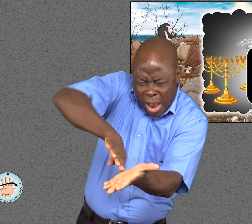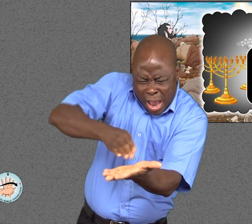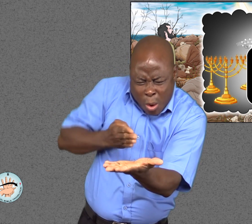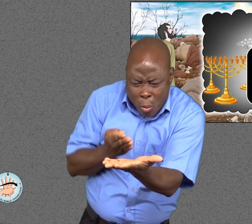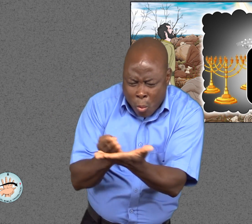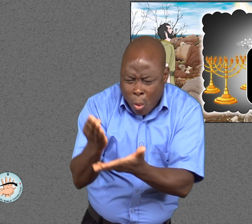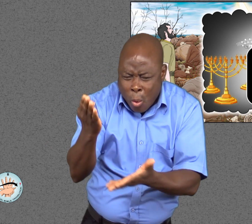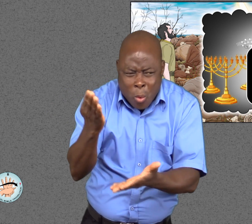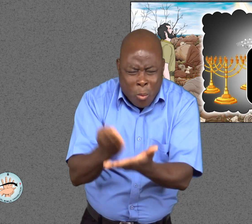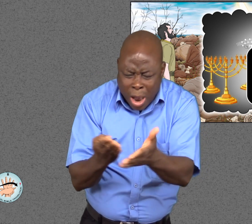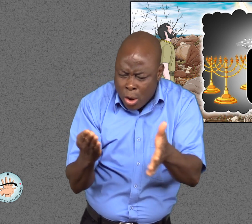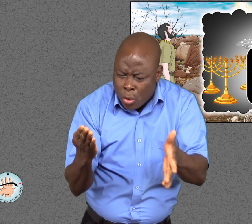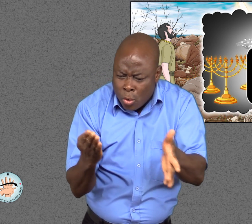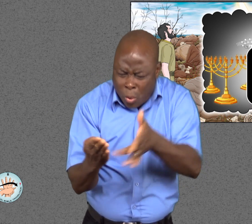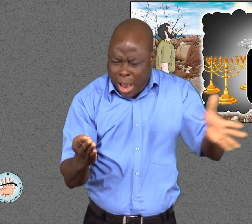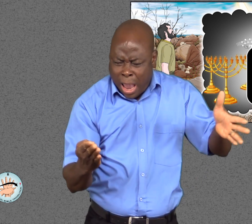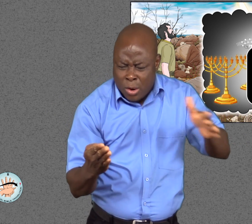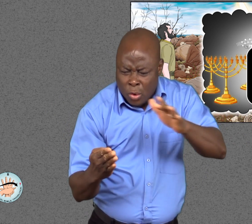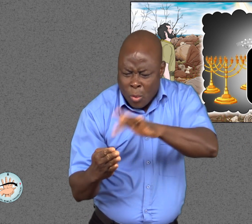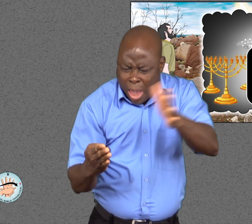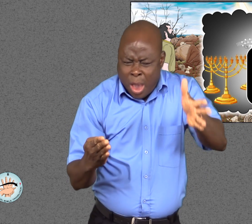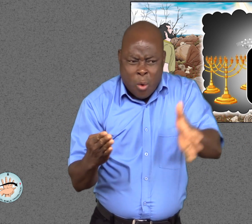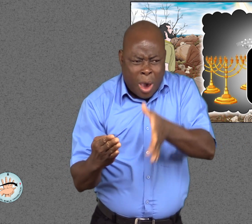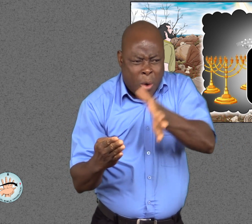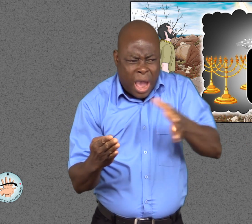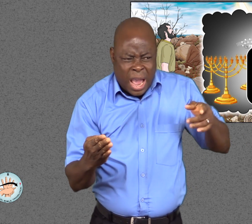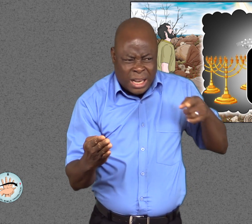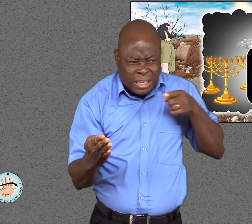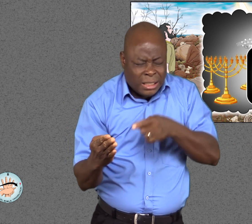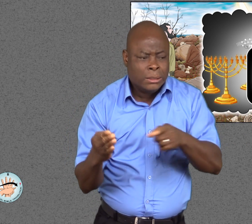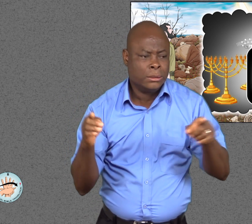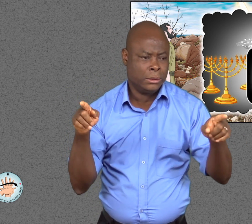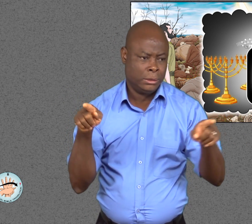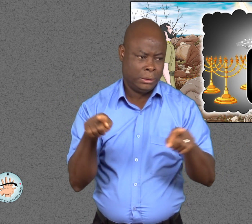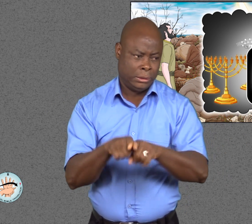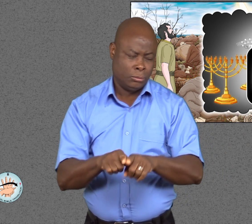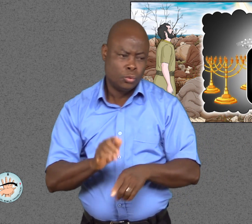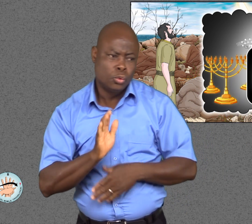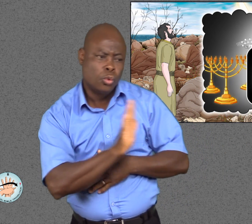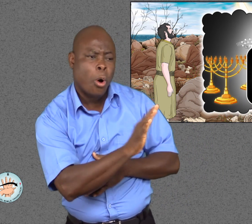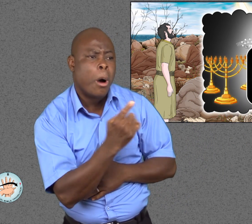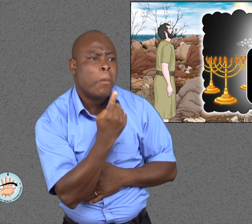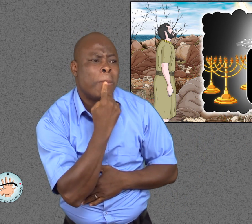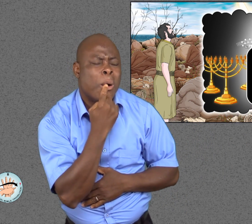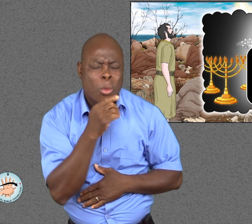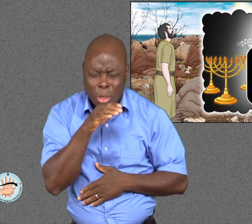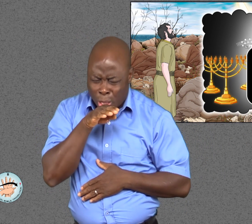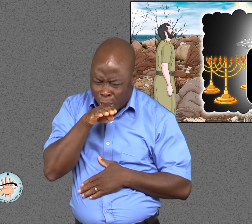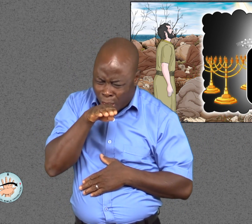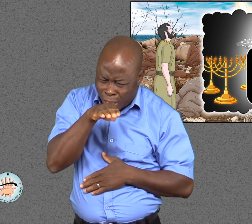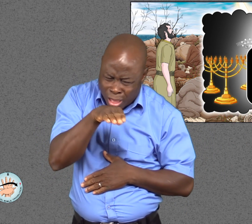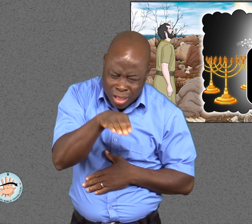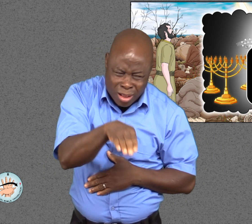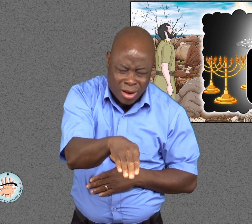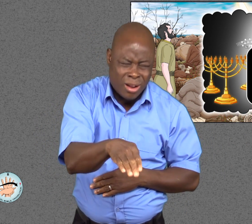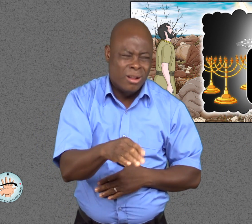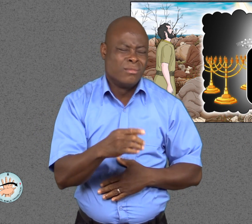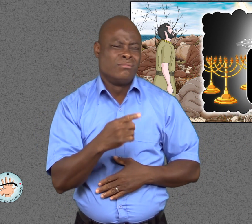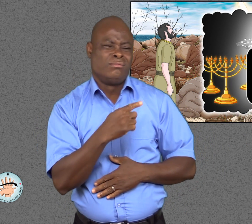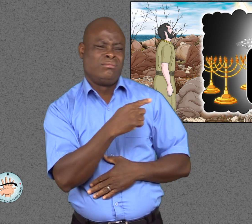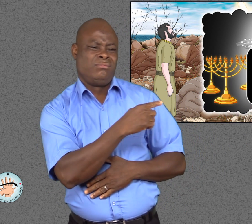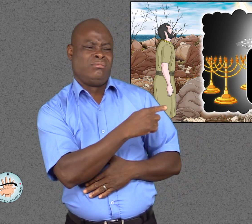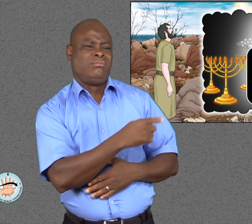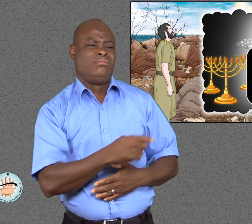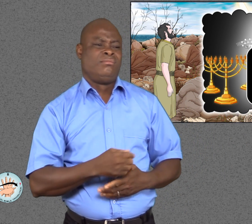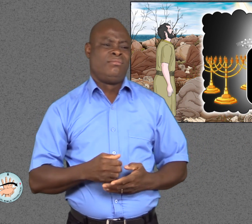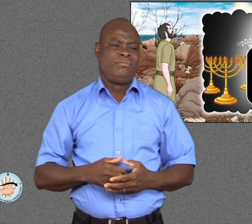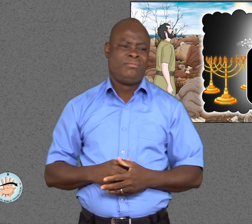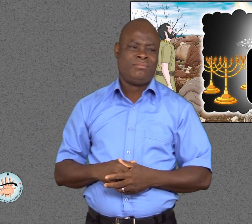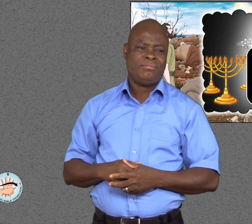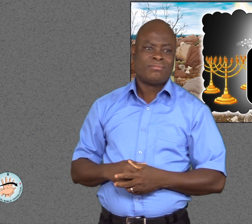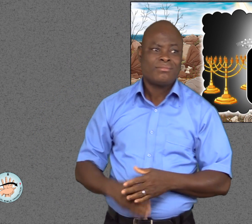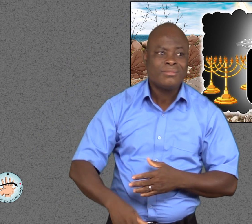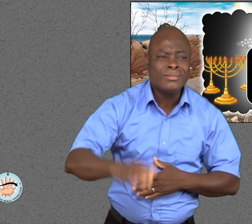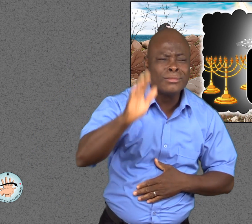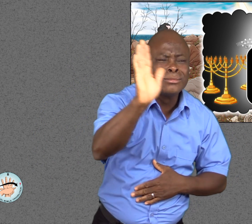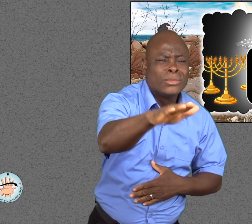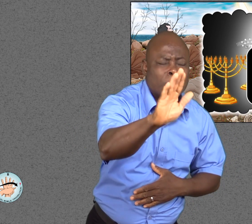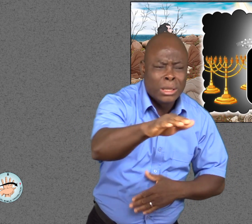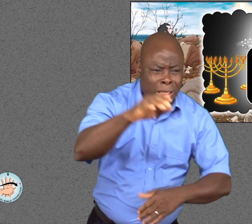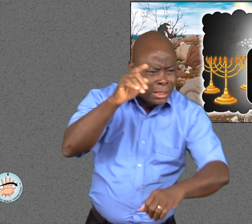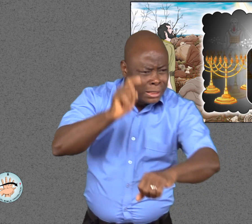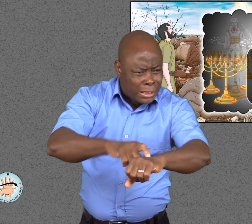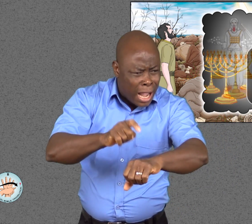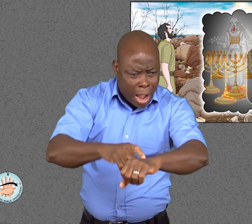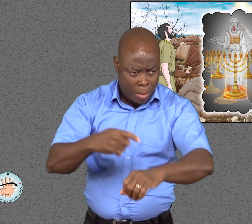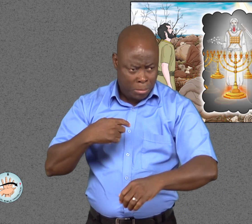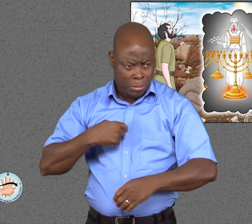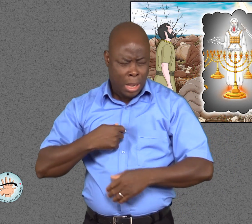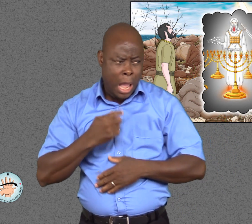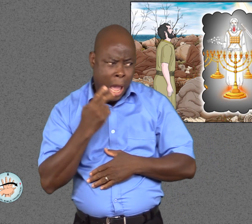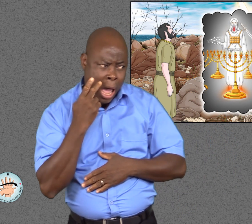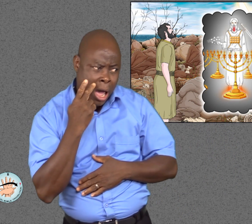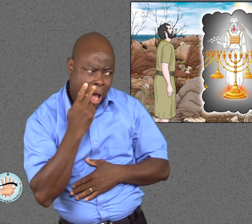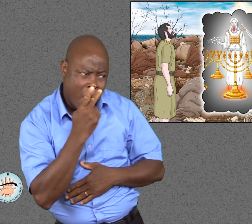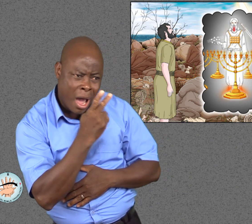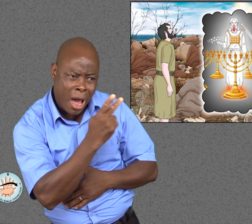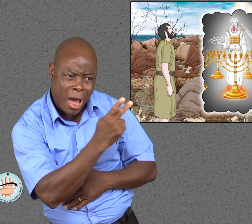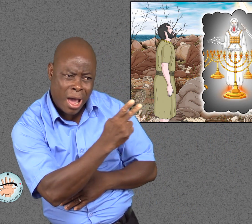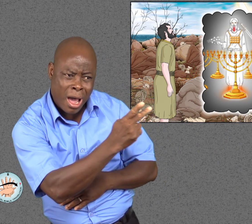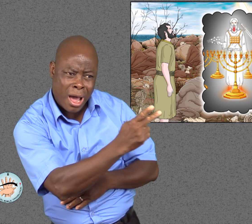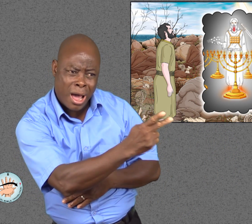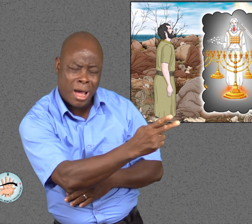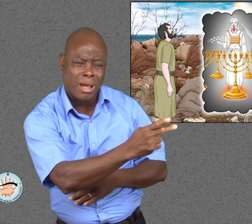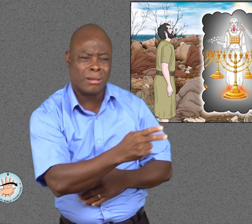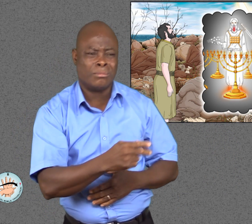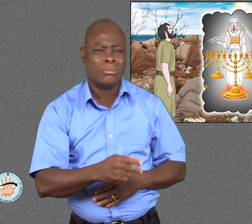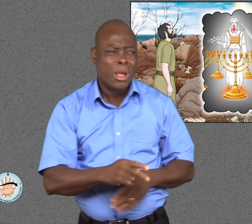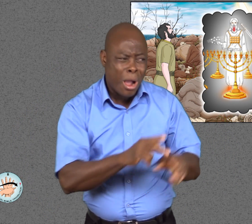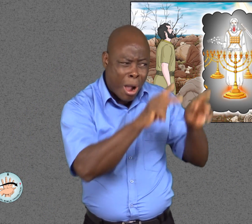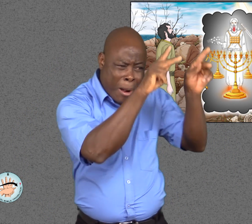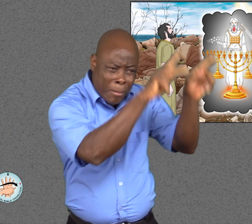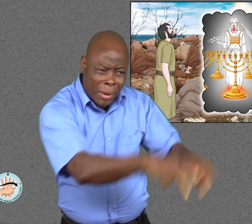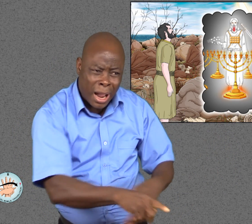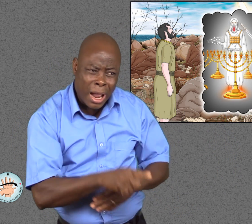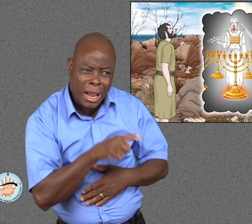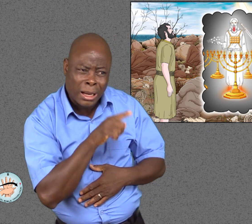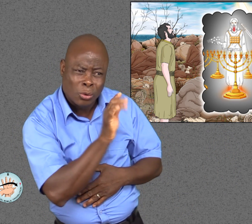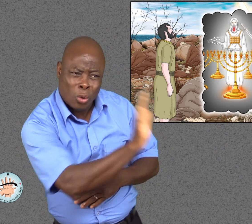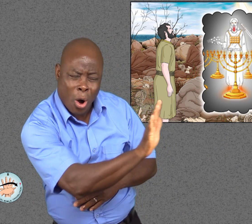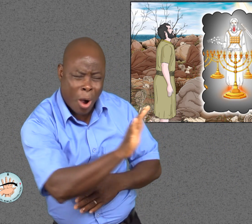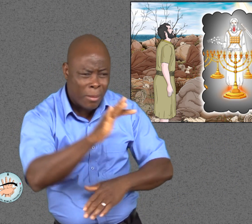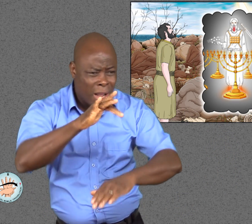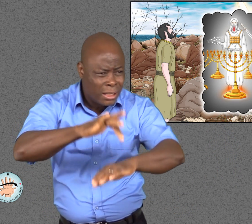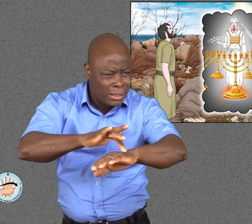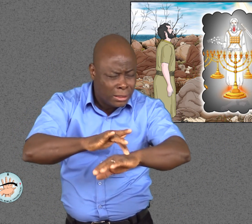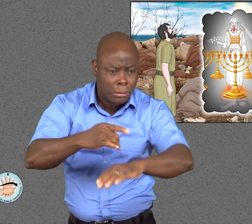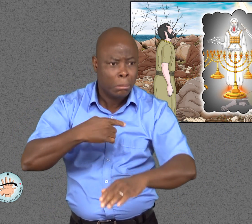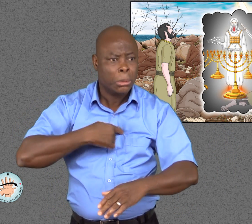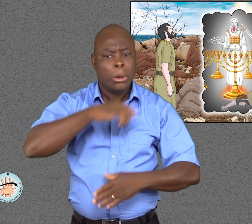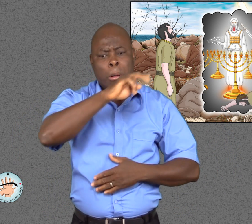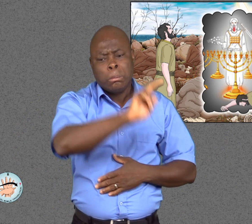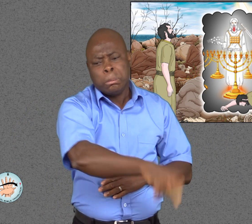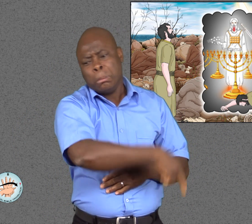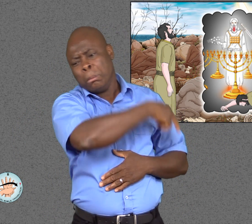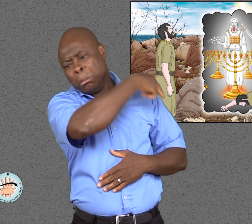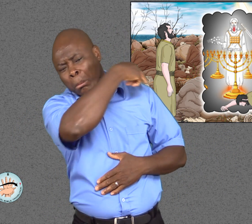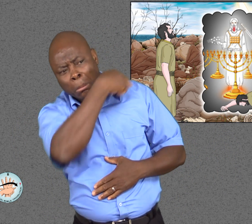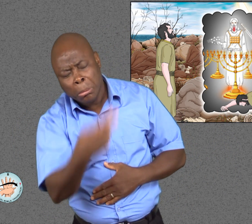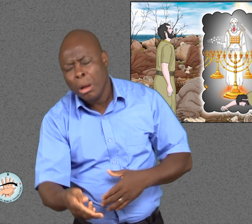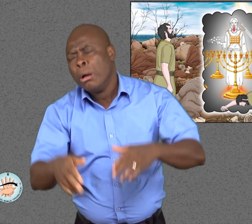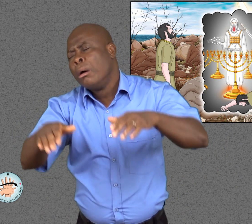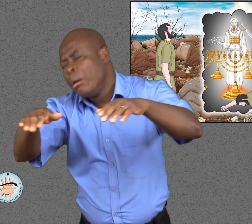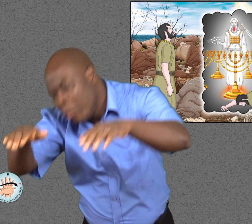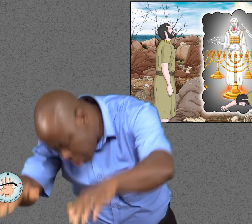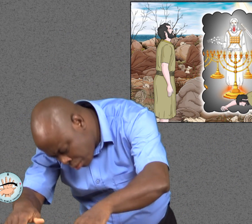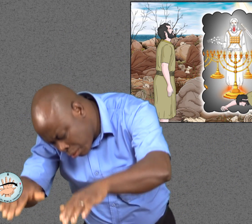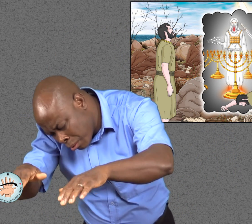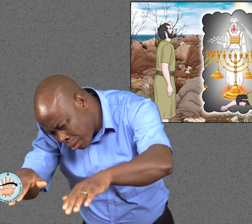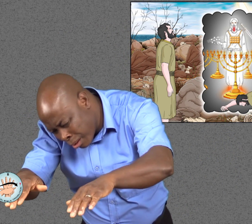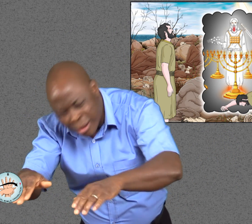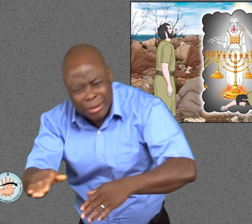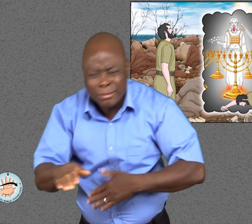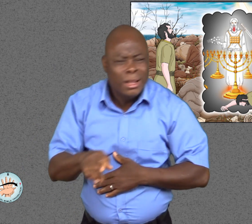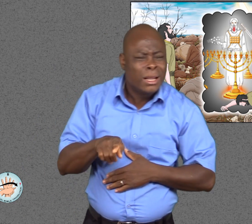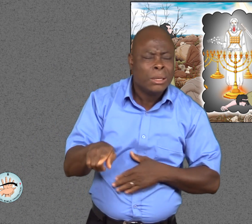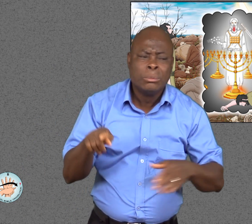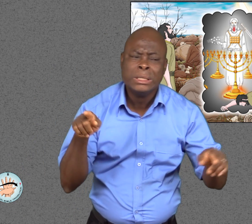His face was like the sun shining at its brightest.